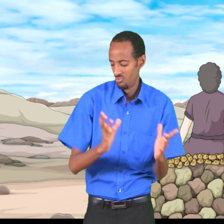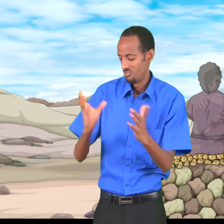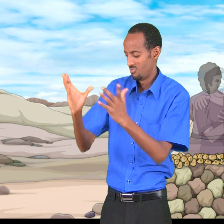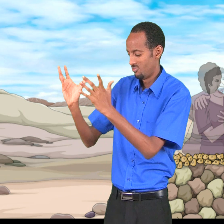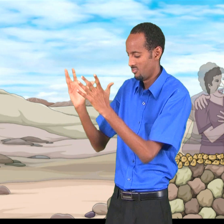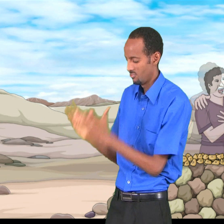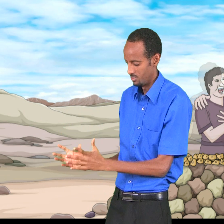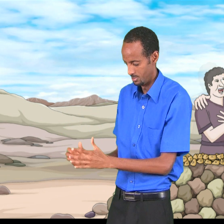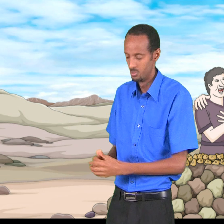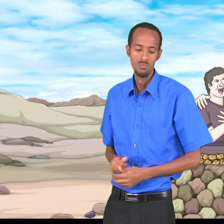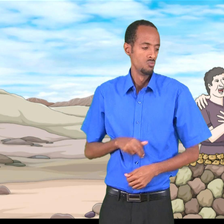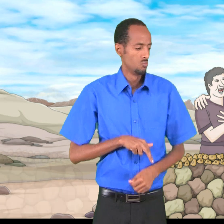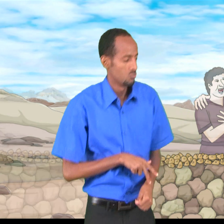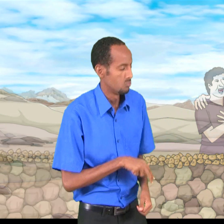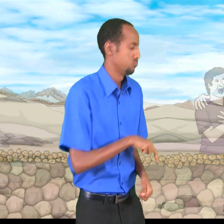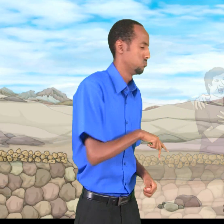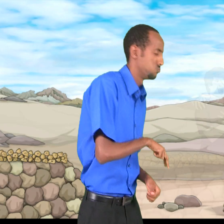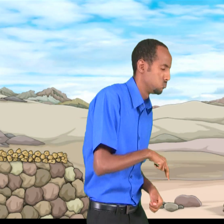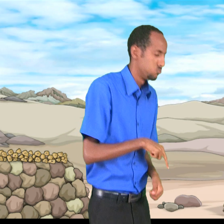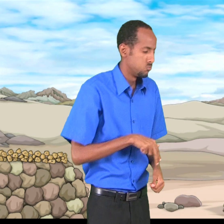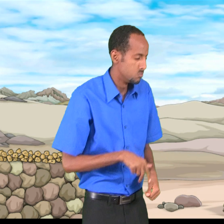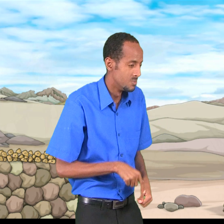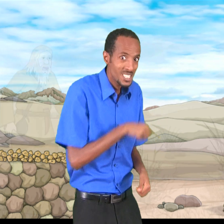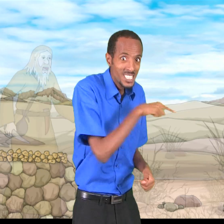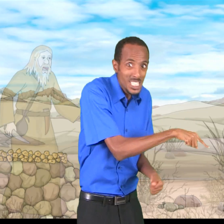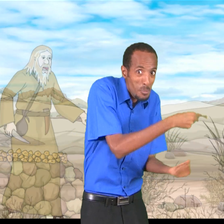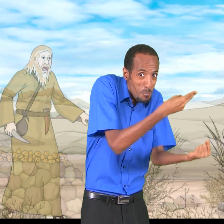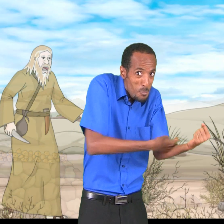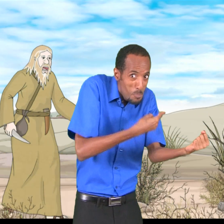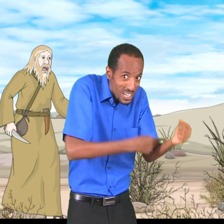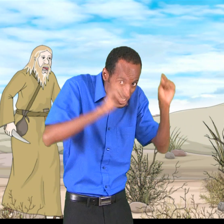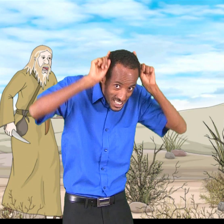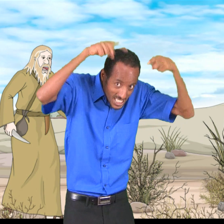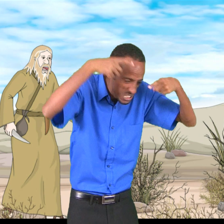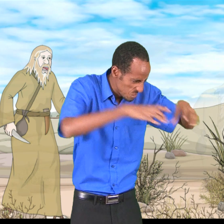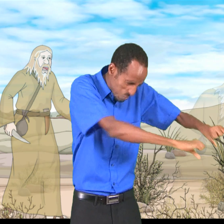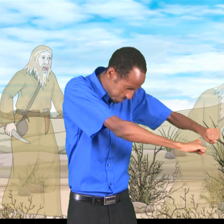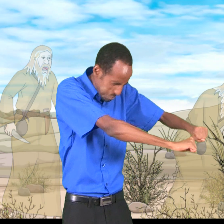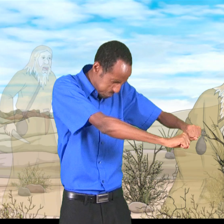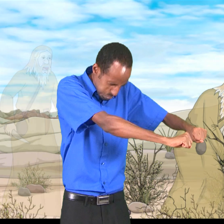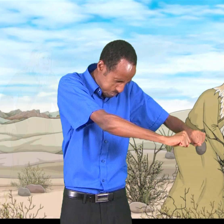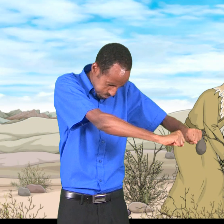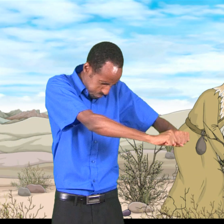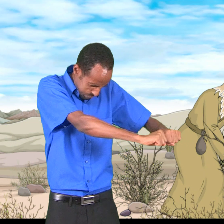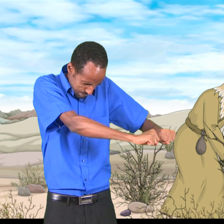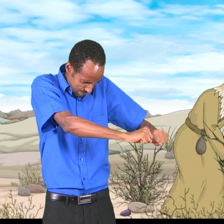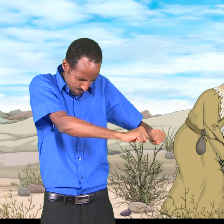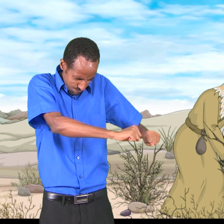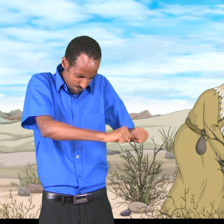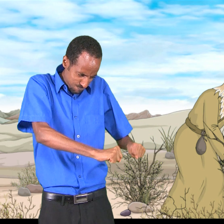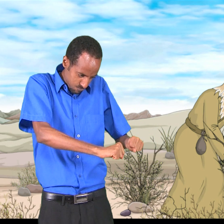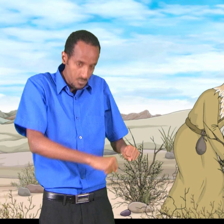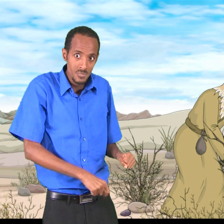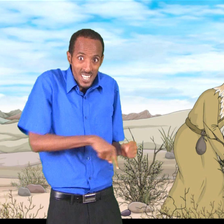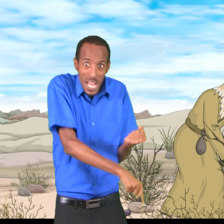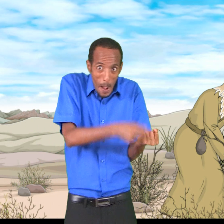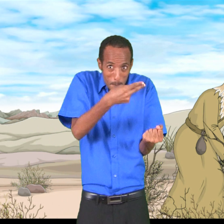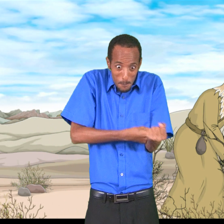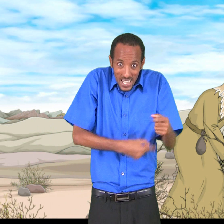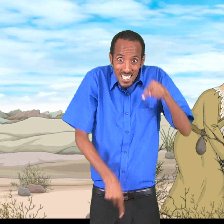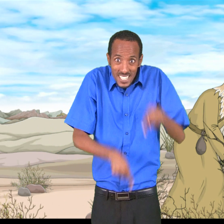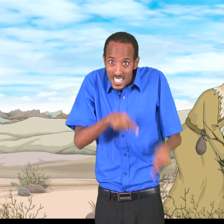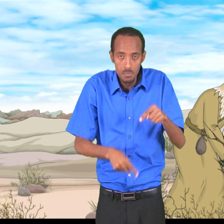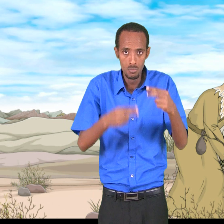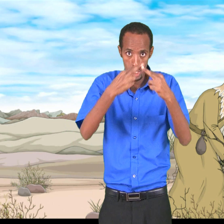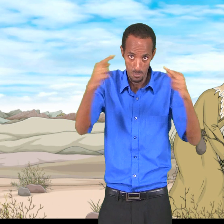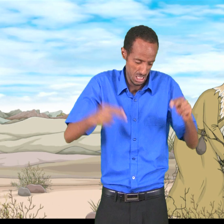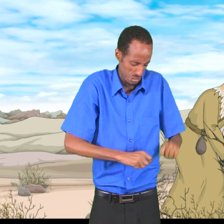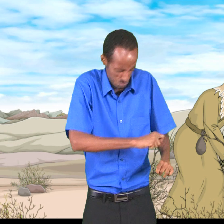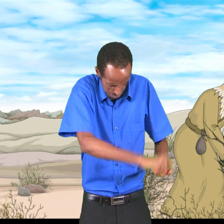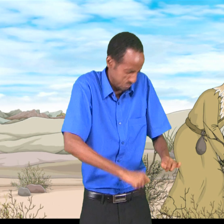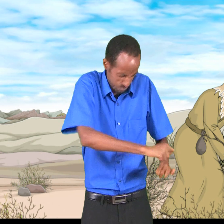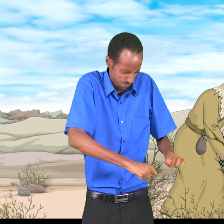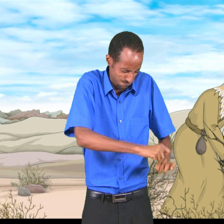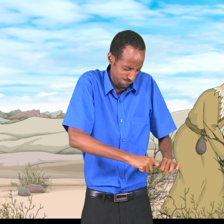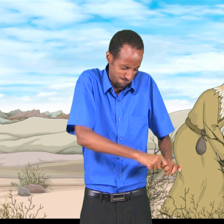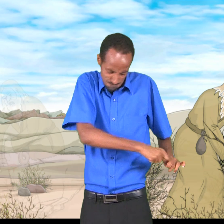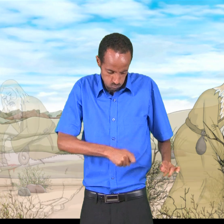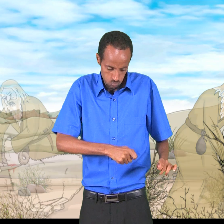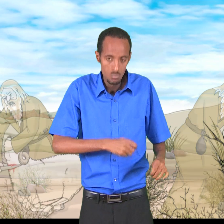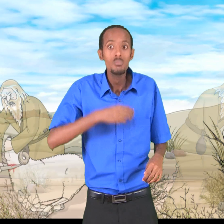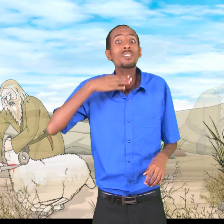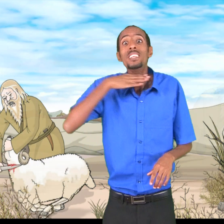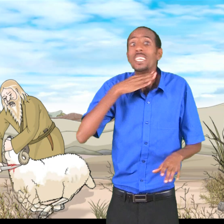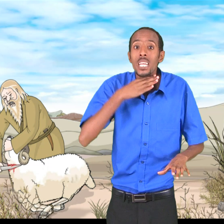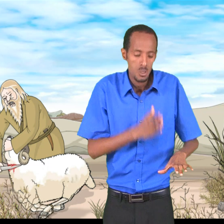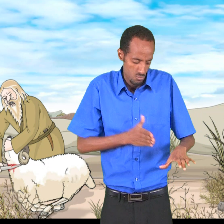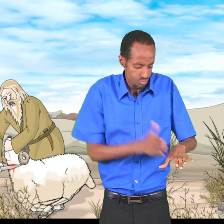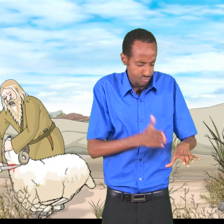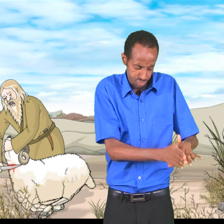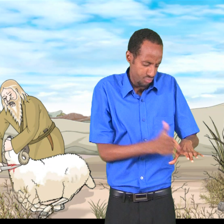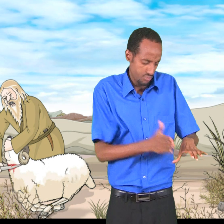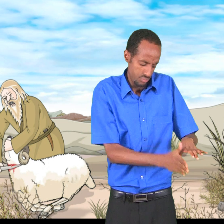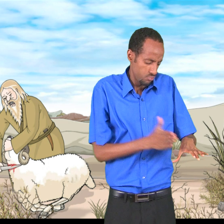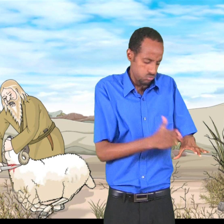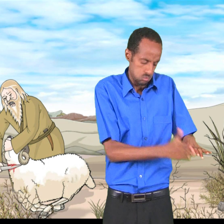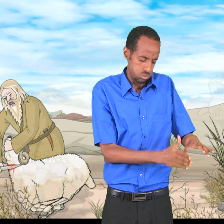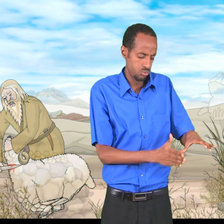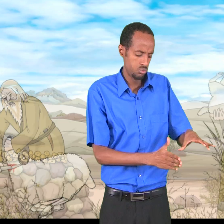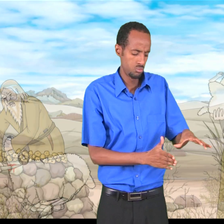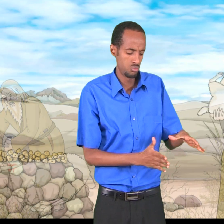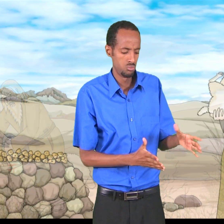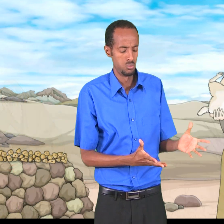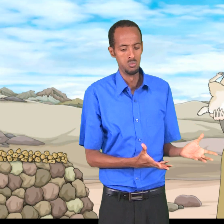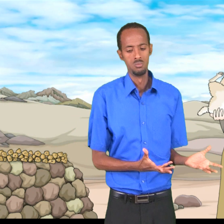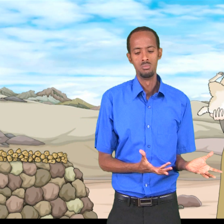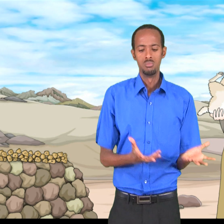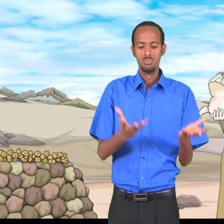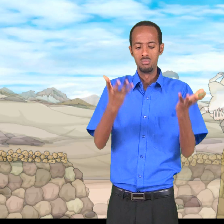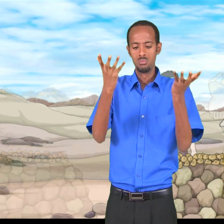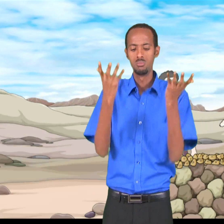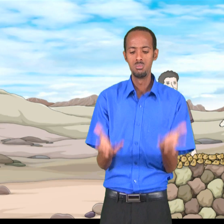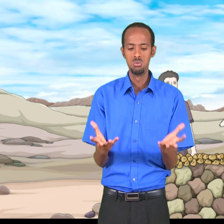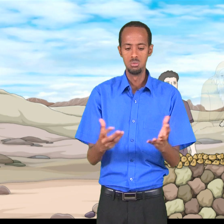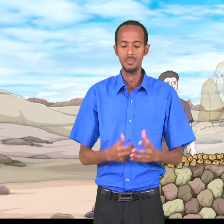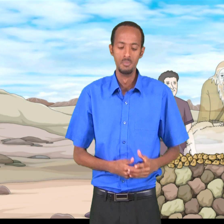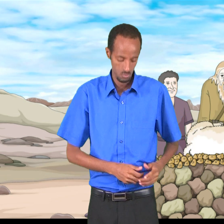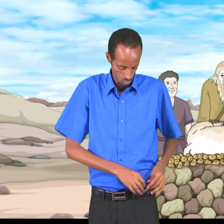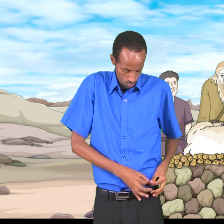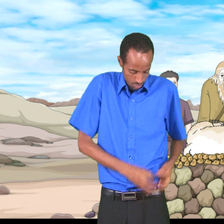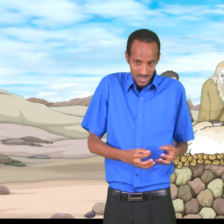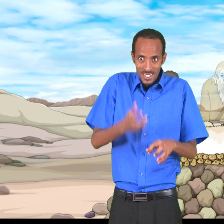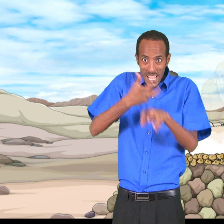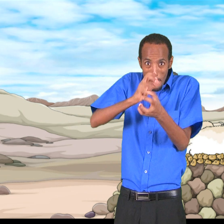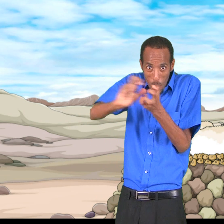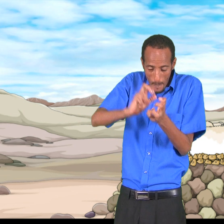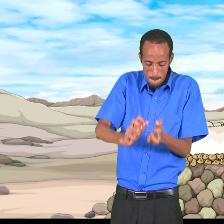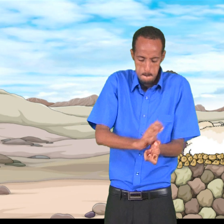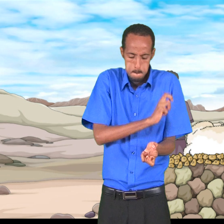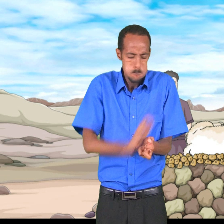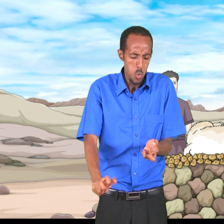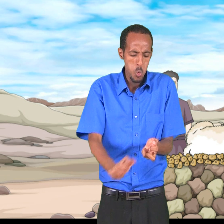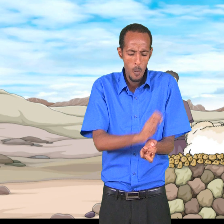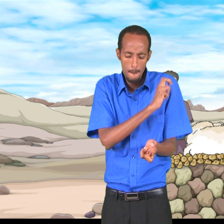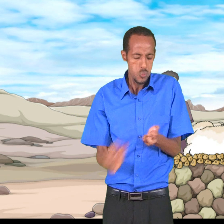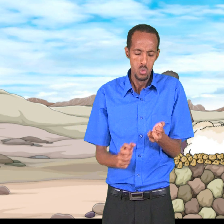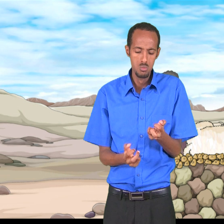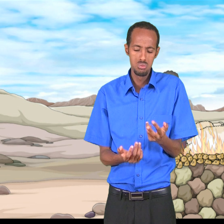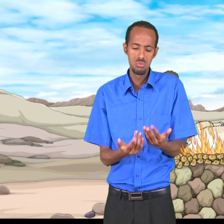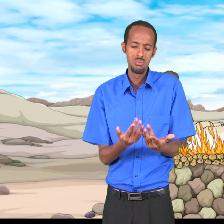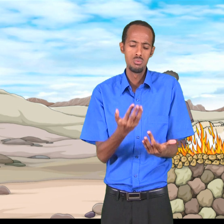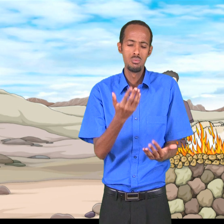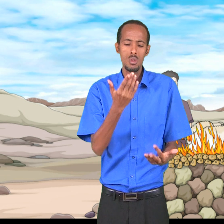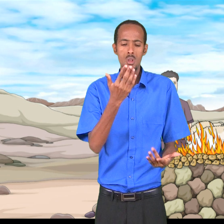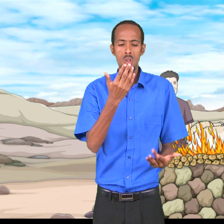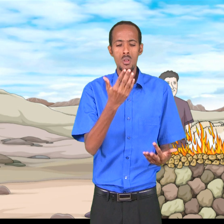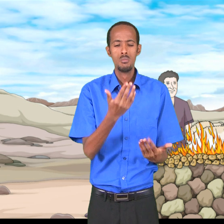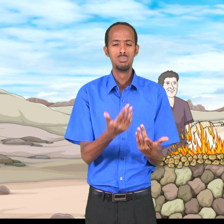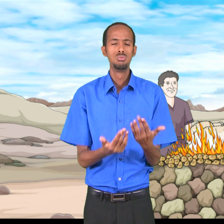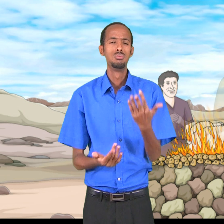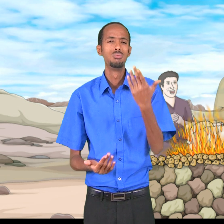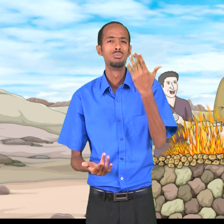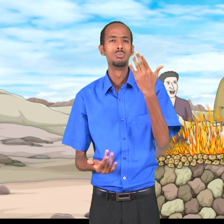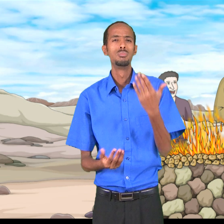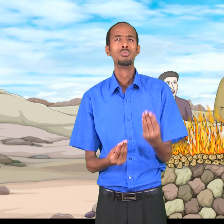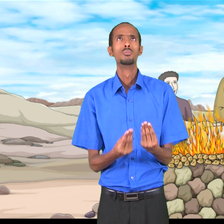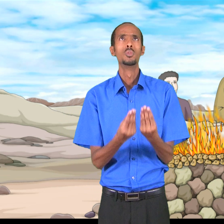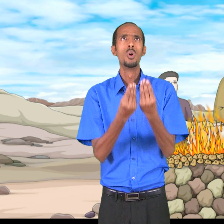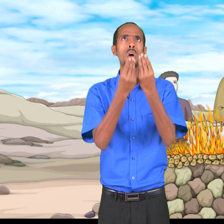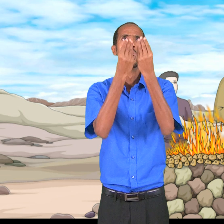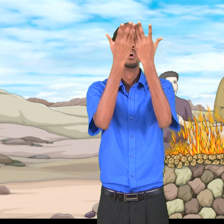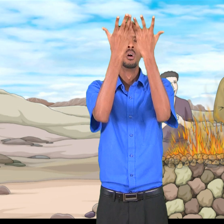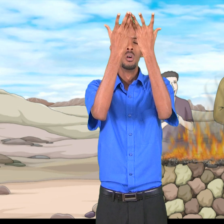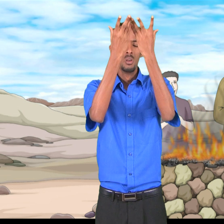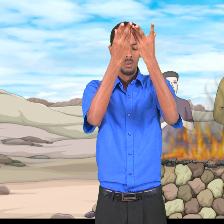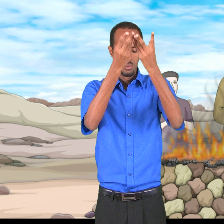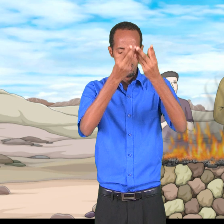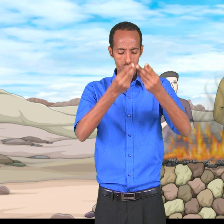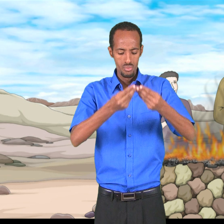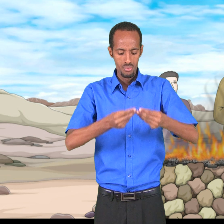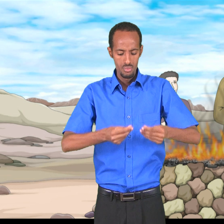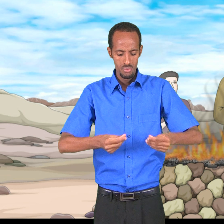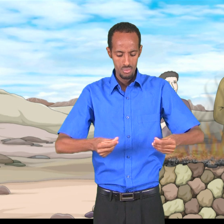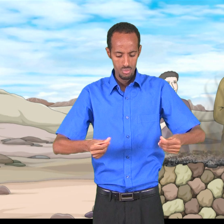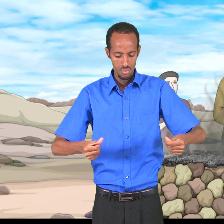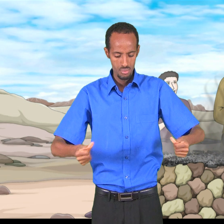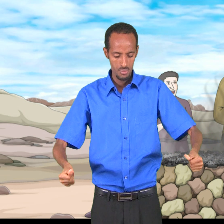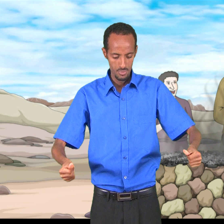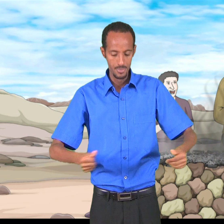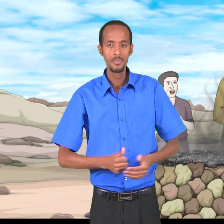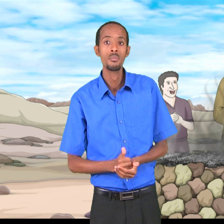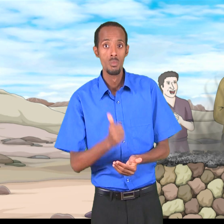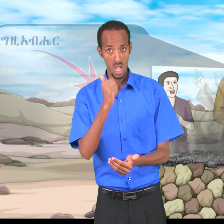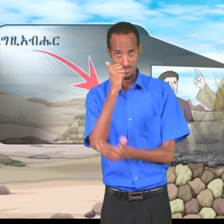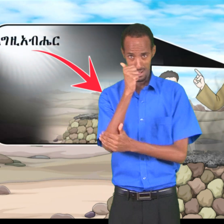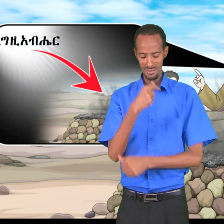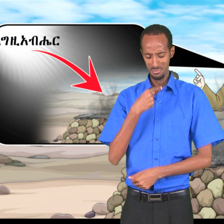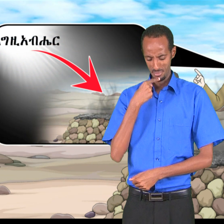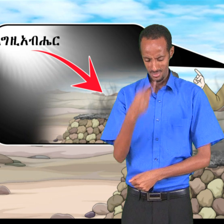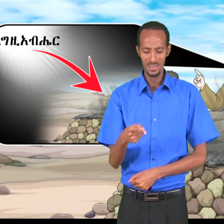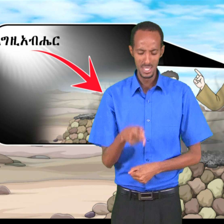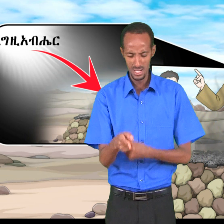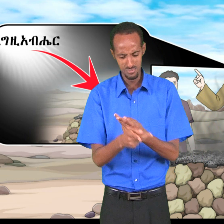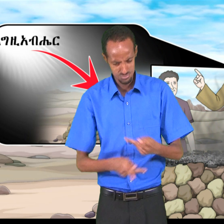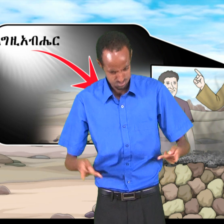So he went and took the ram and offered it as a burnt offering in place of his son.